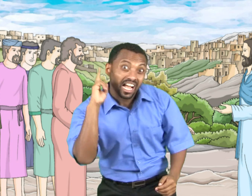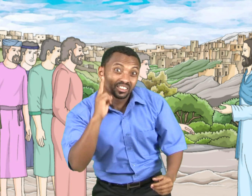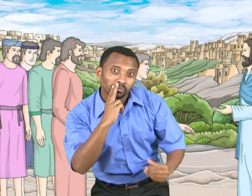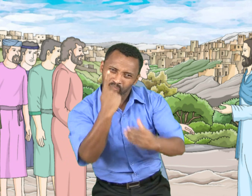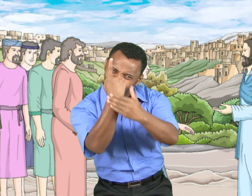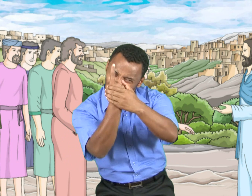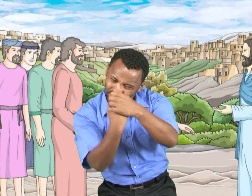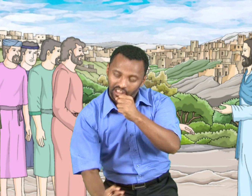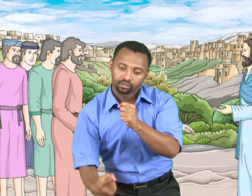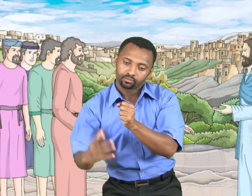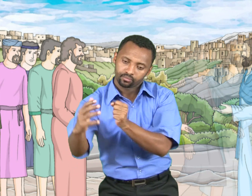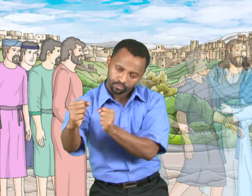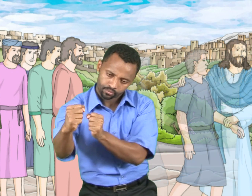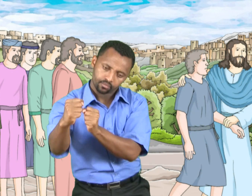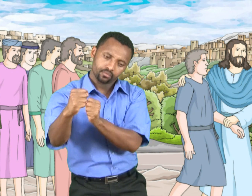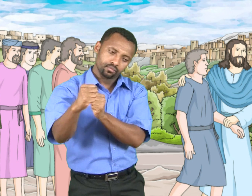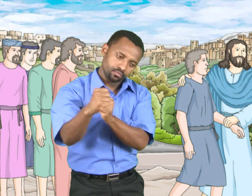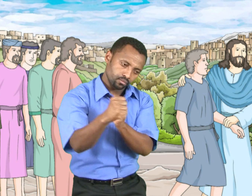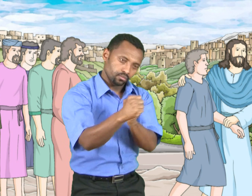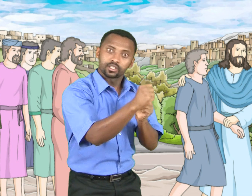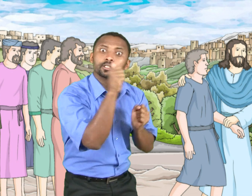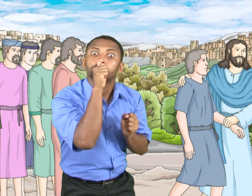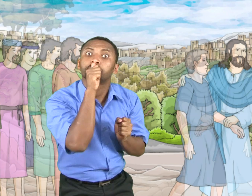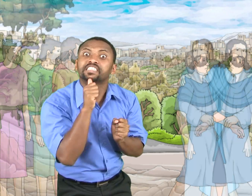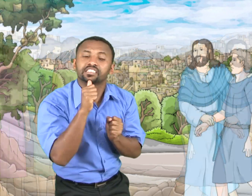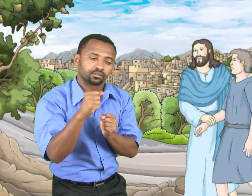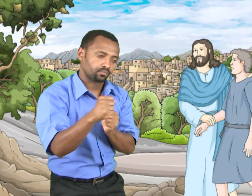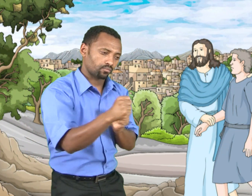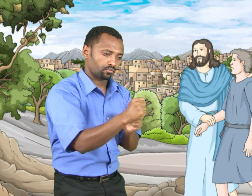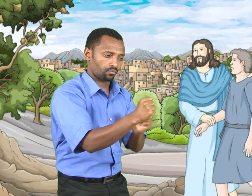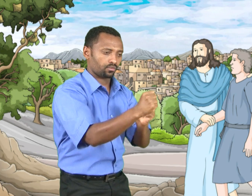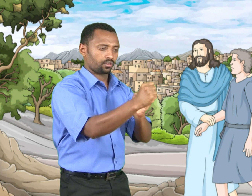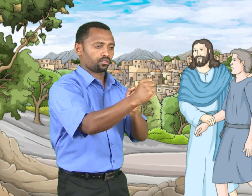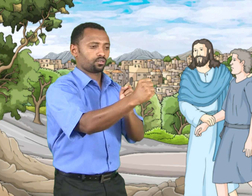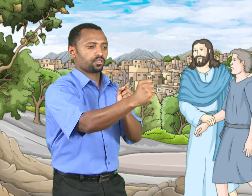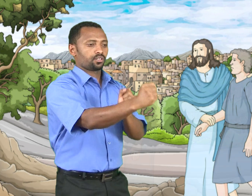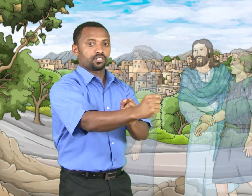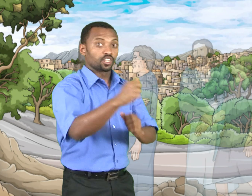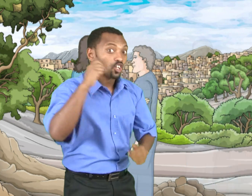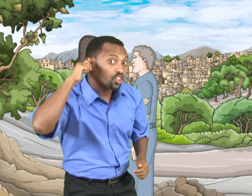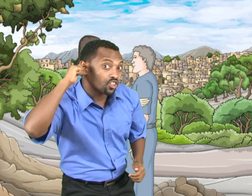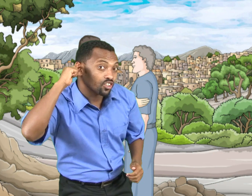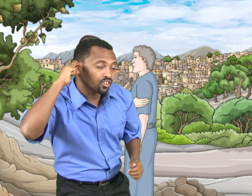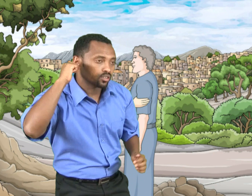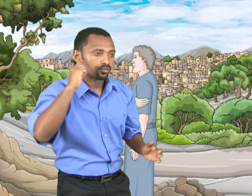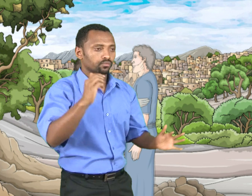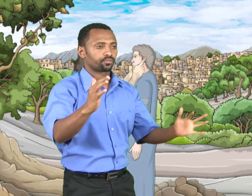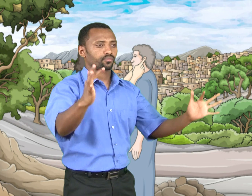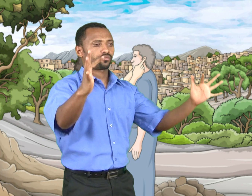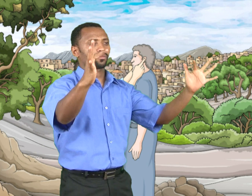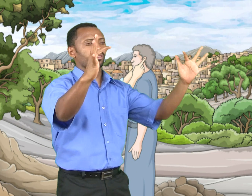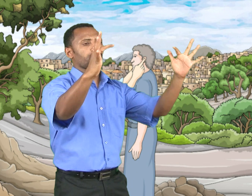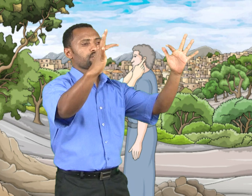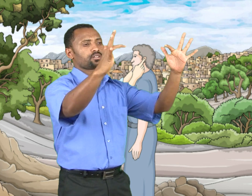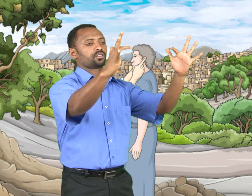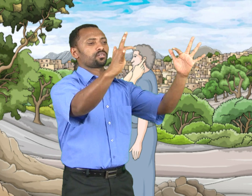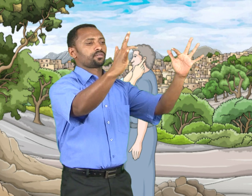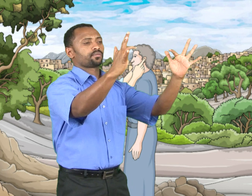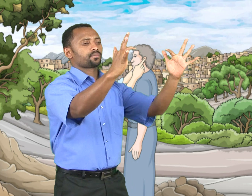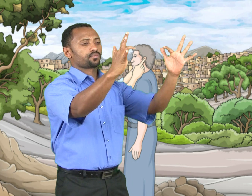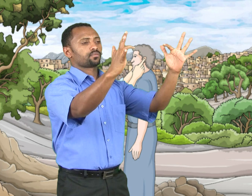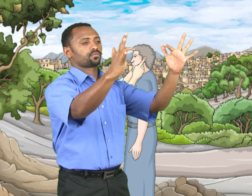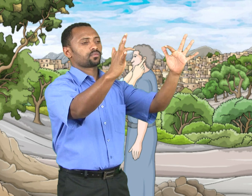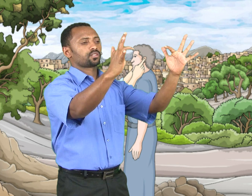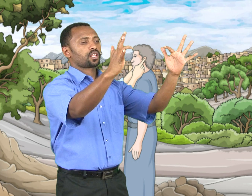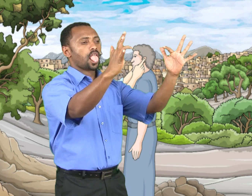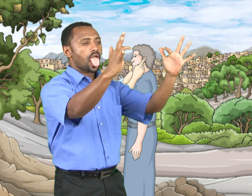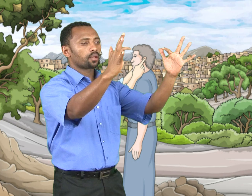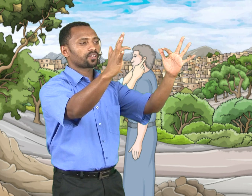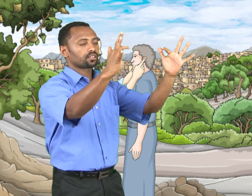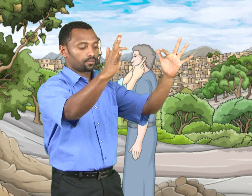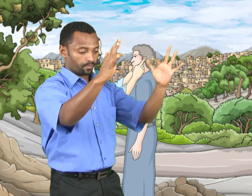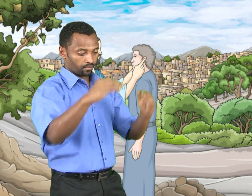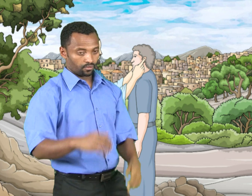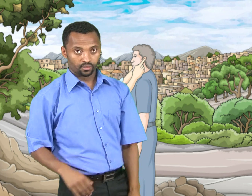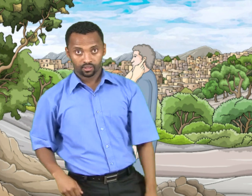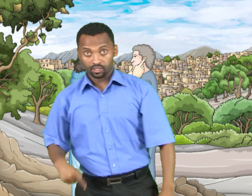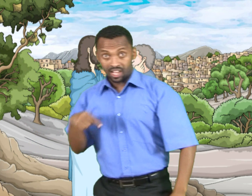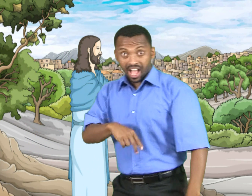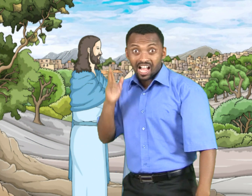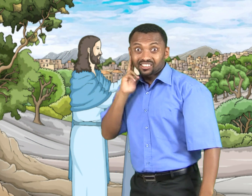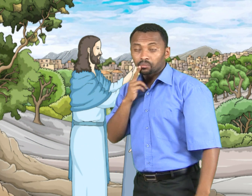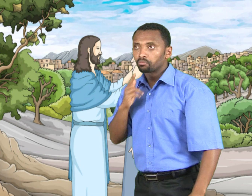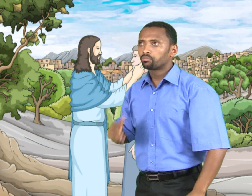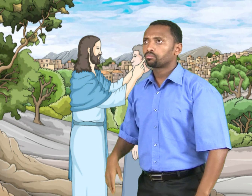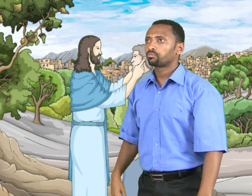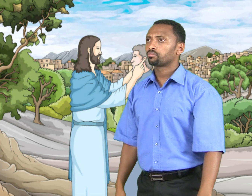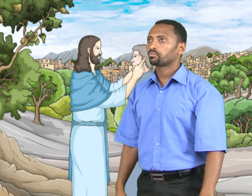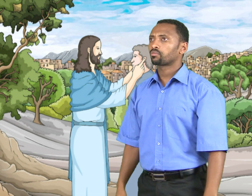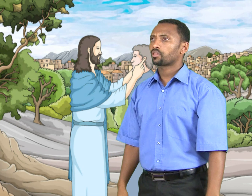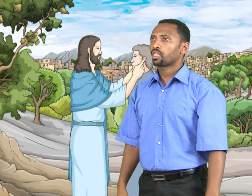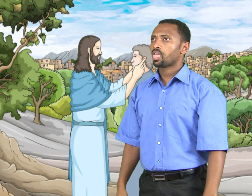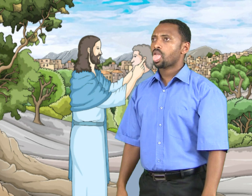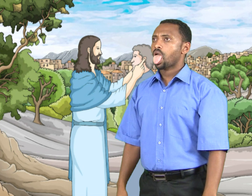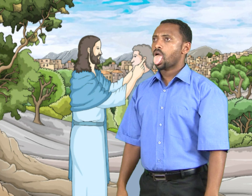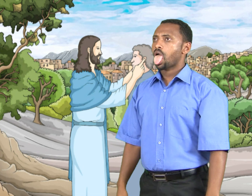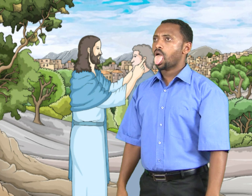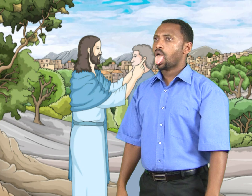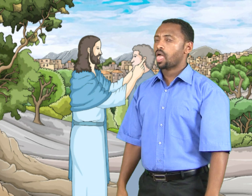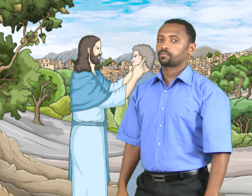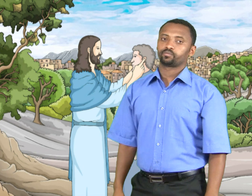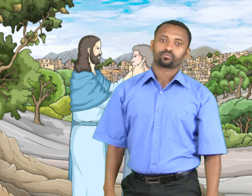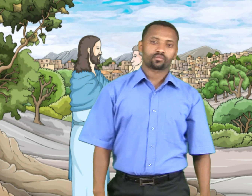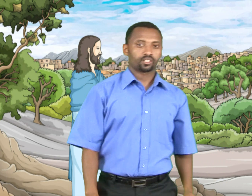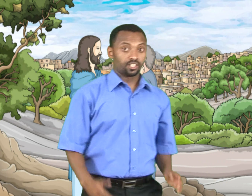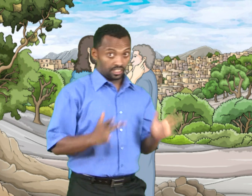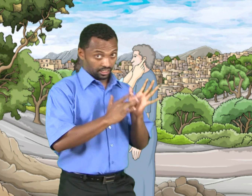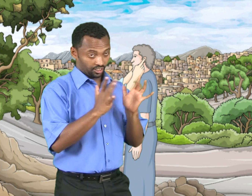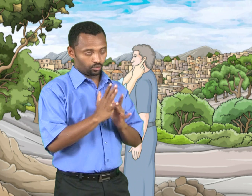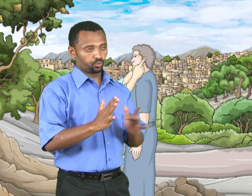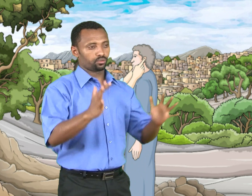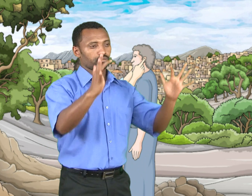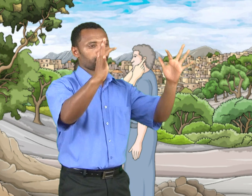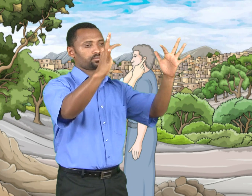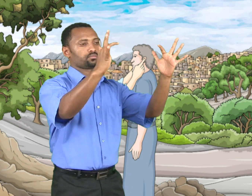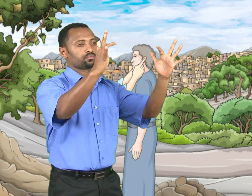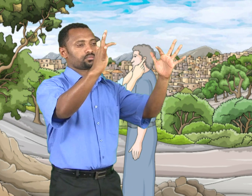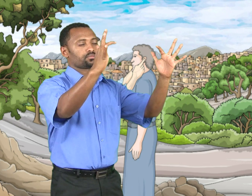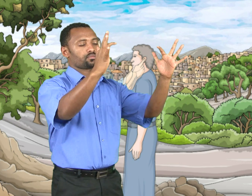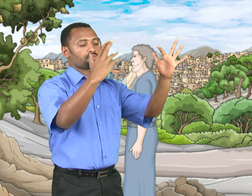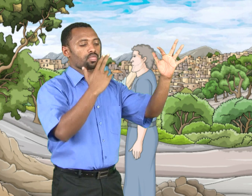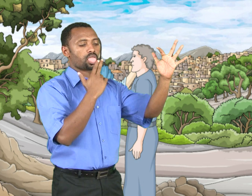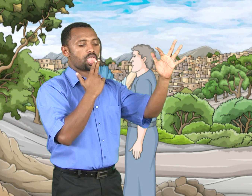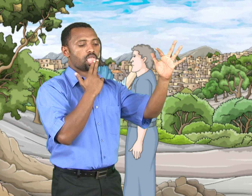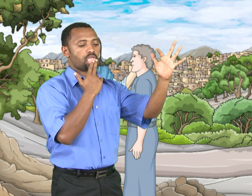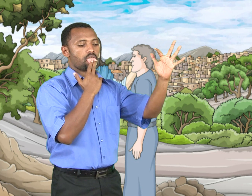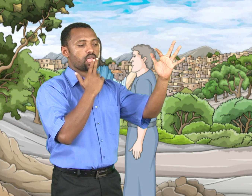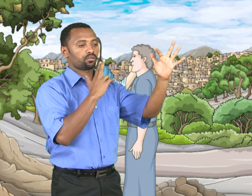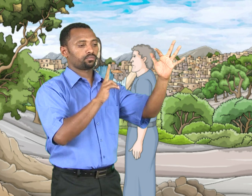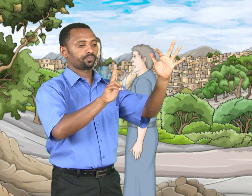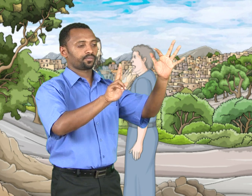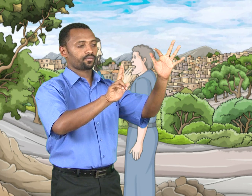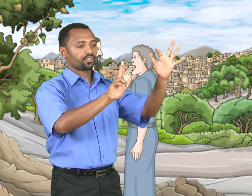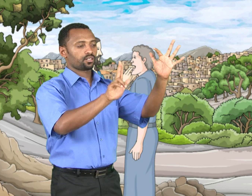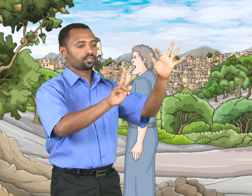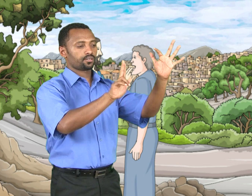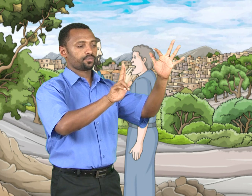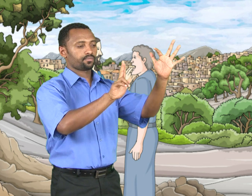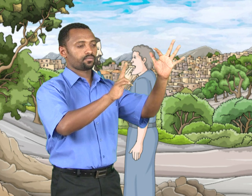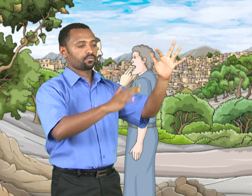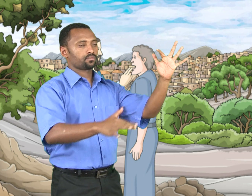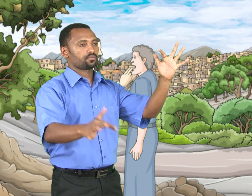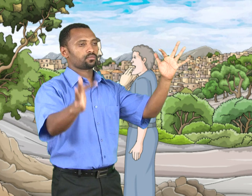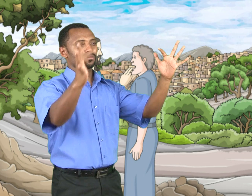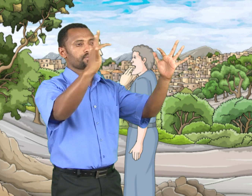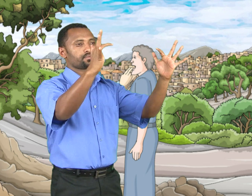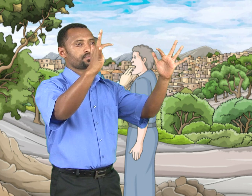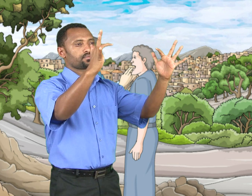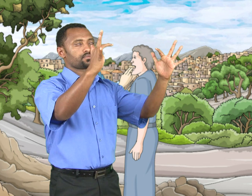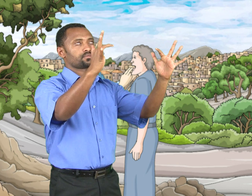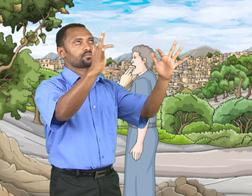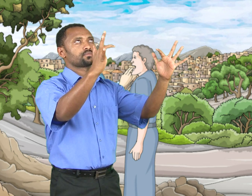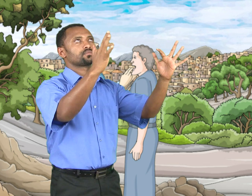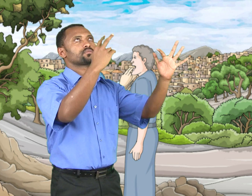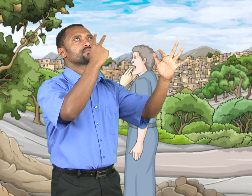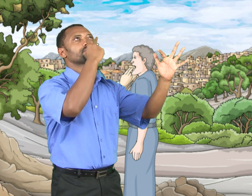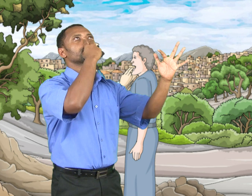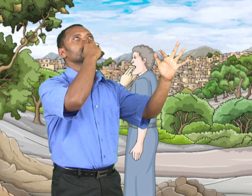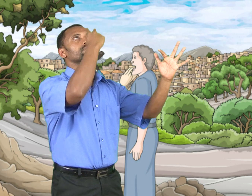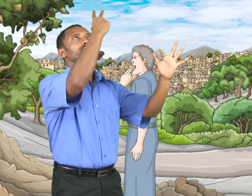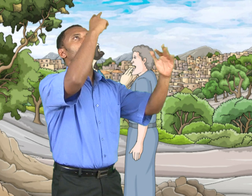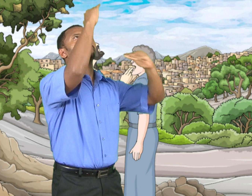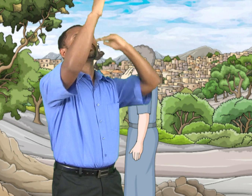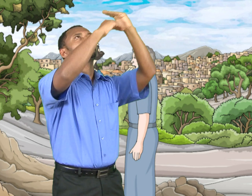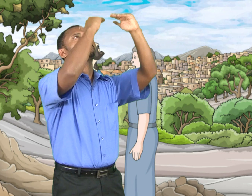So Jesus took him aside privately, away from the crowd, and put His fingers into the man’s ears. Then He spit and touched the man’s tongue.